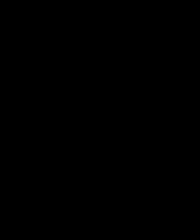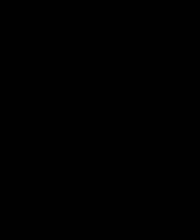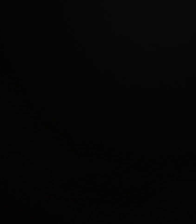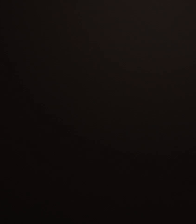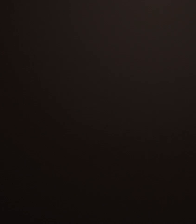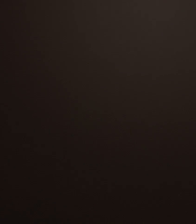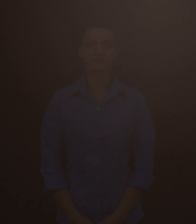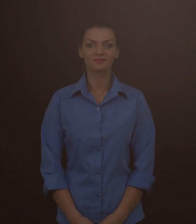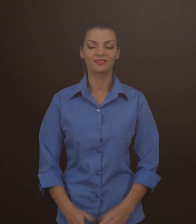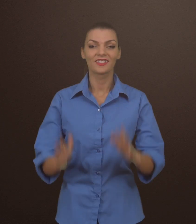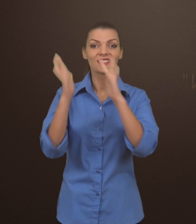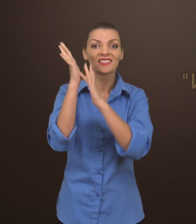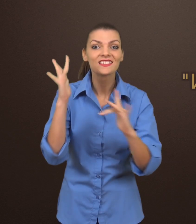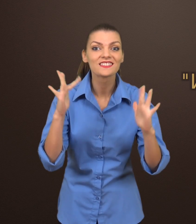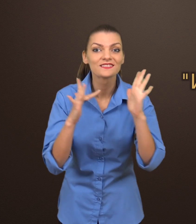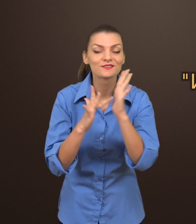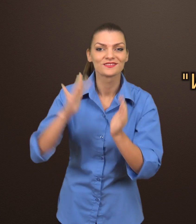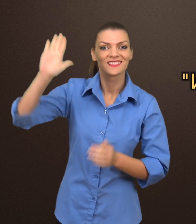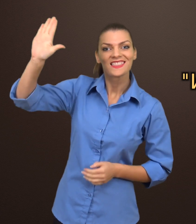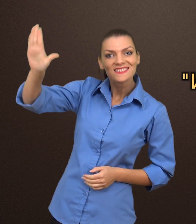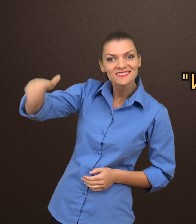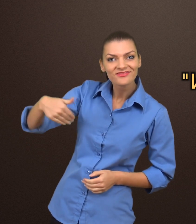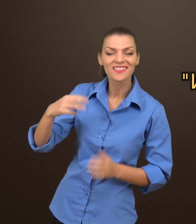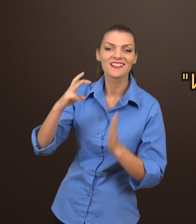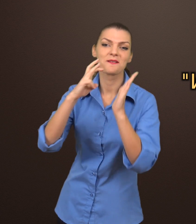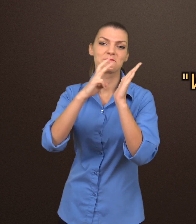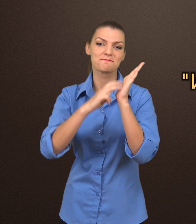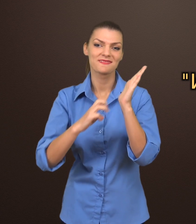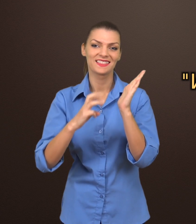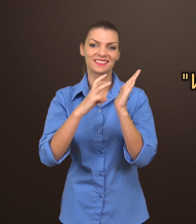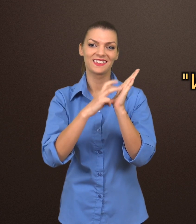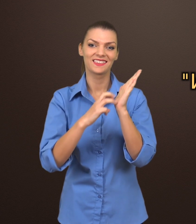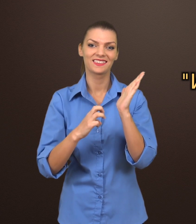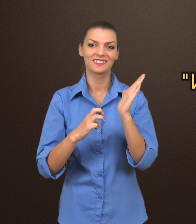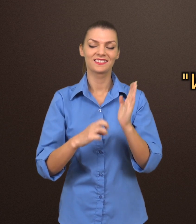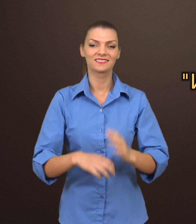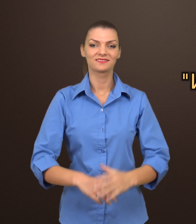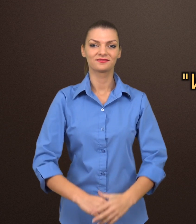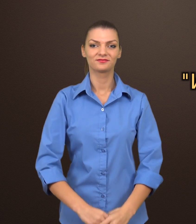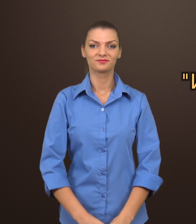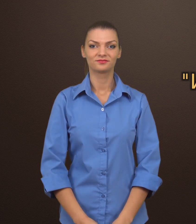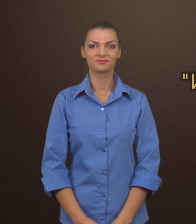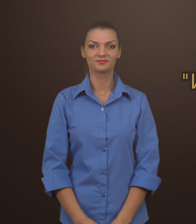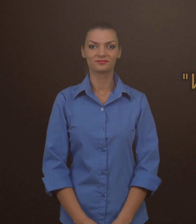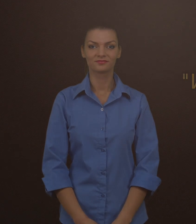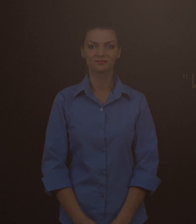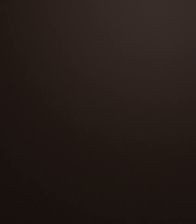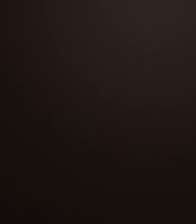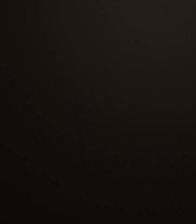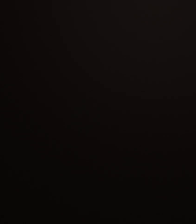Jesus calls Matthew the tax collector